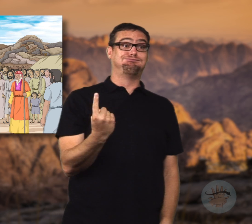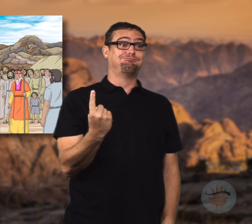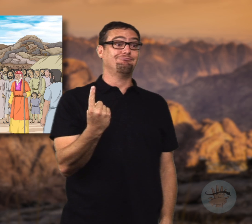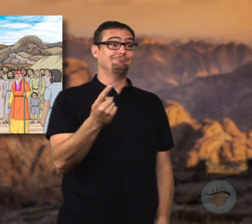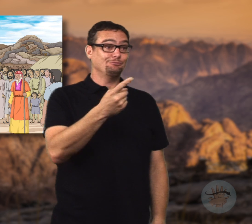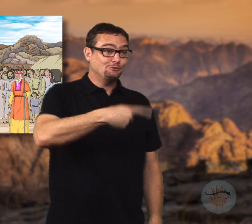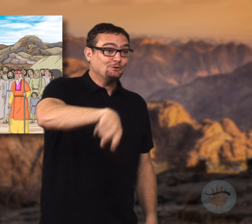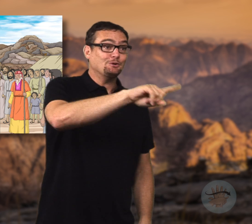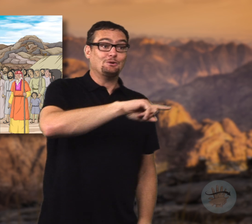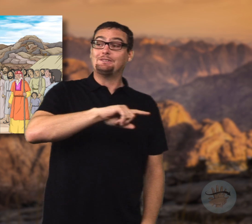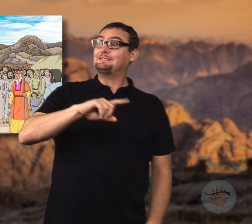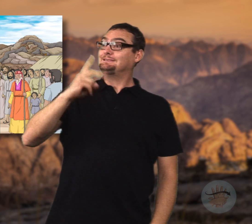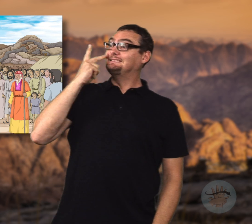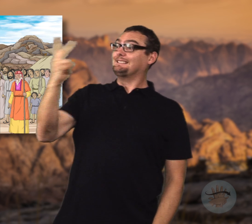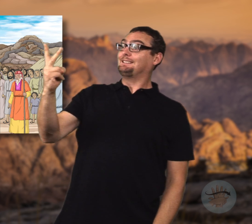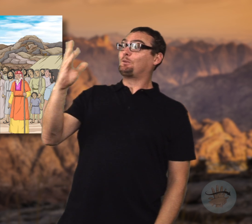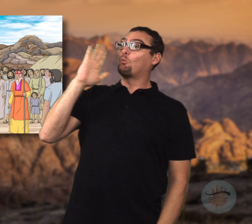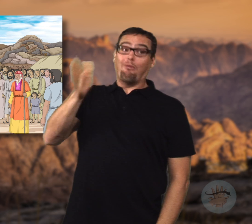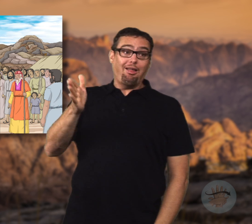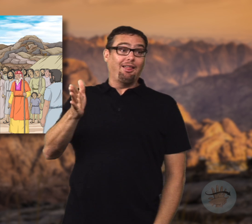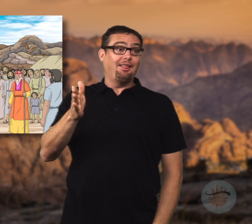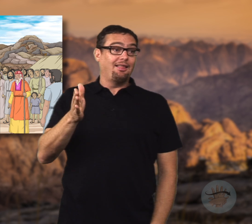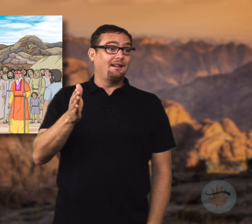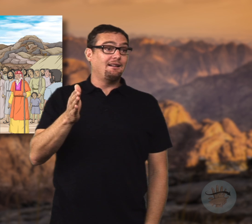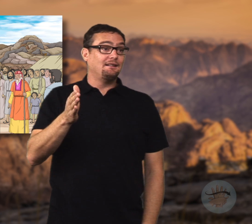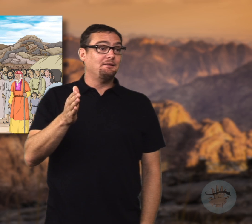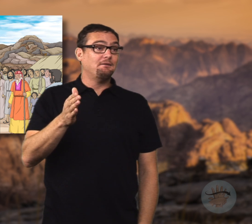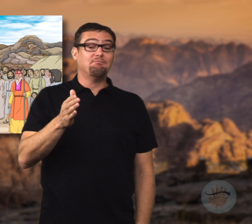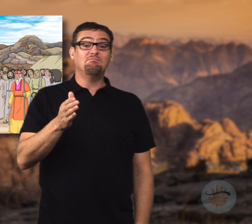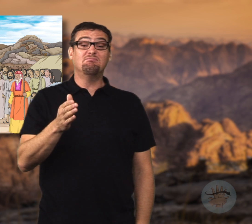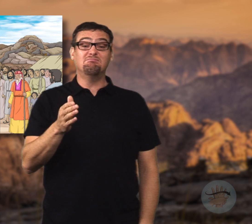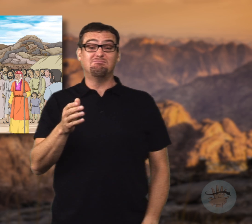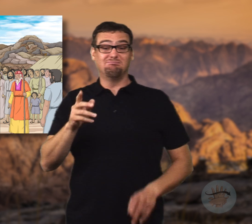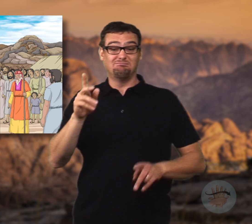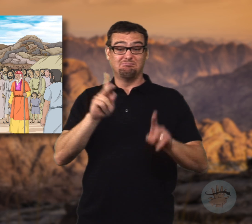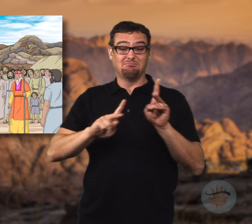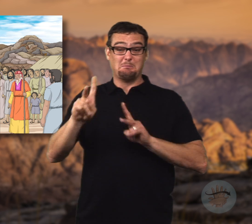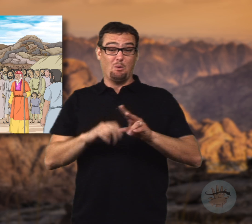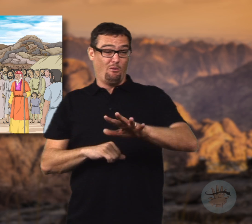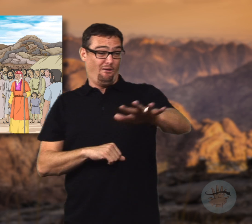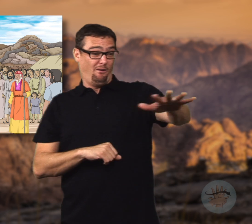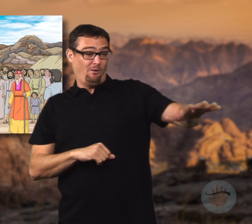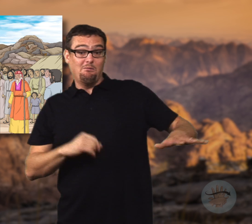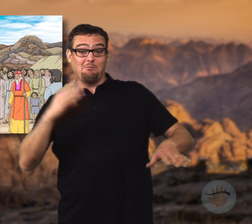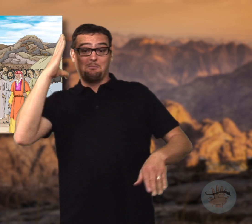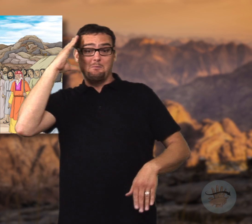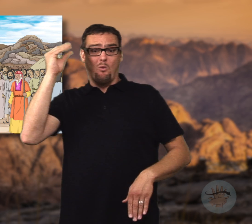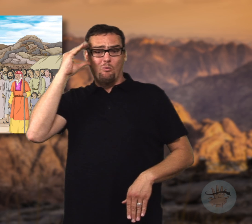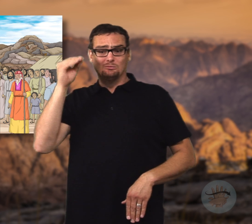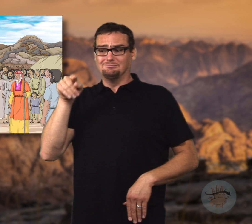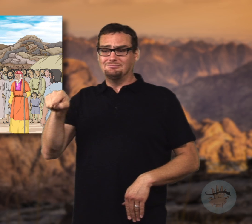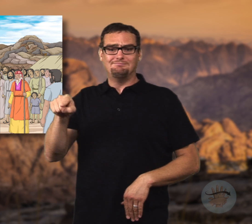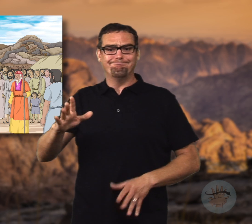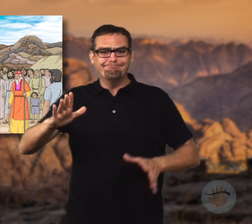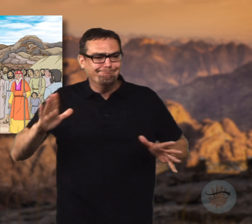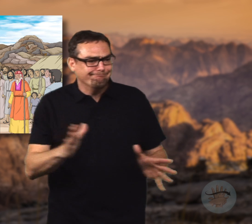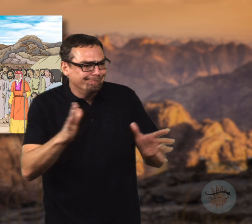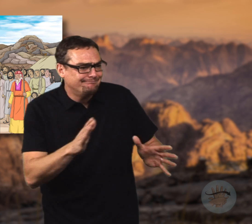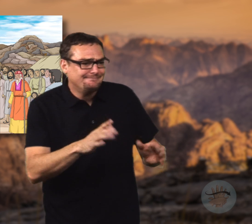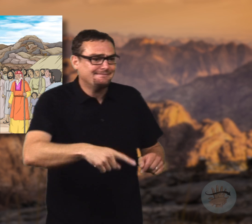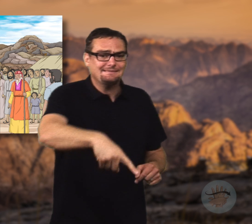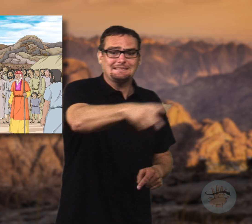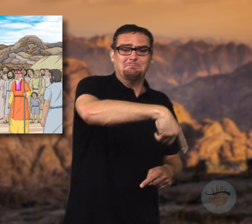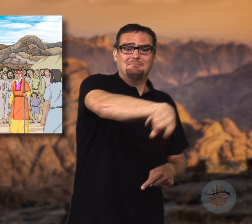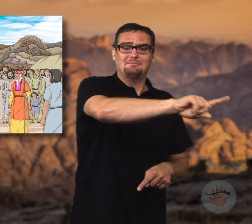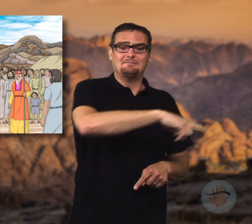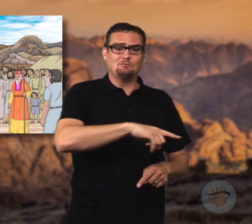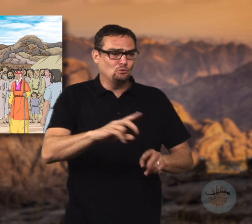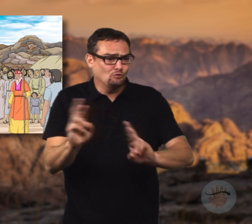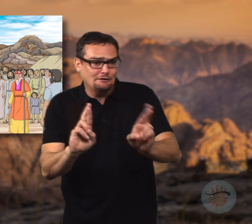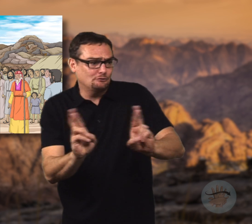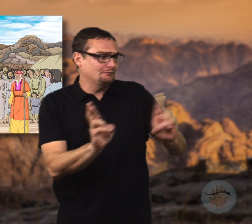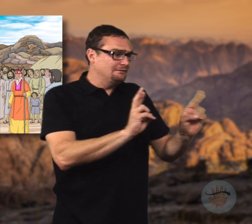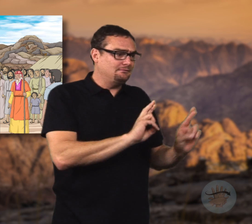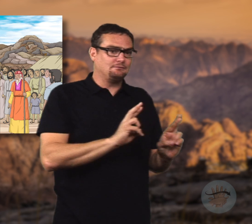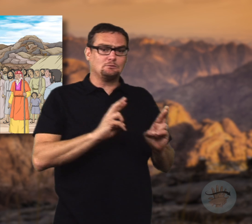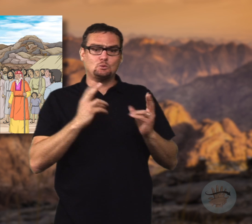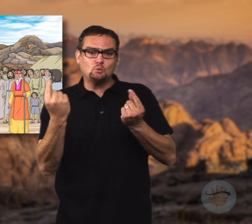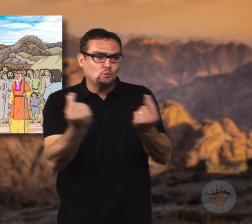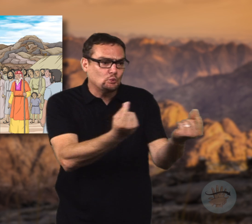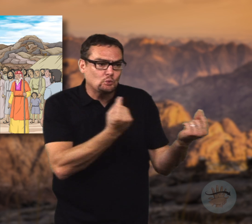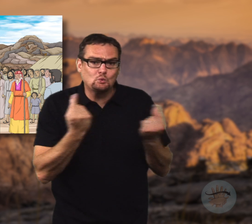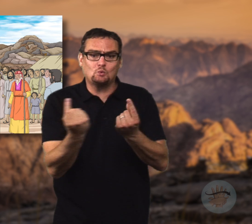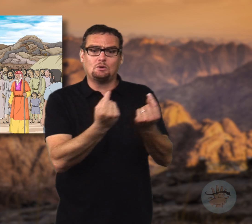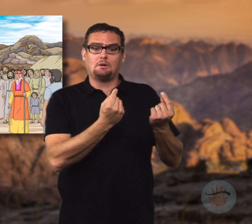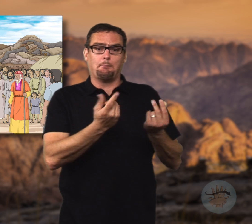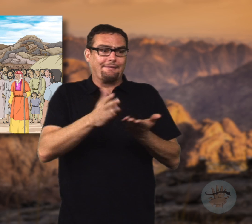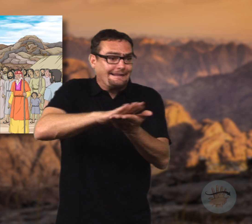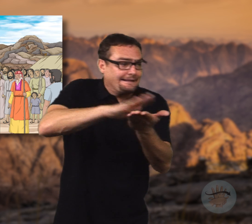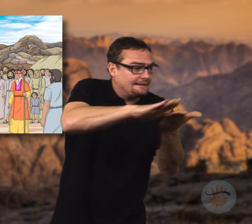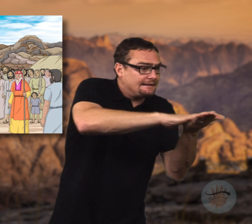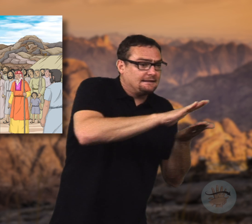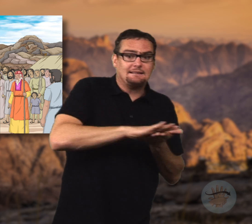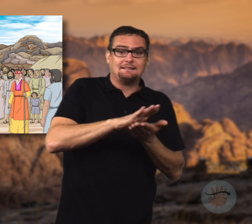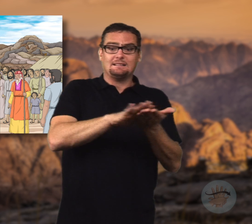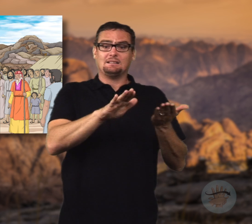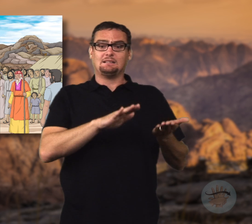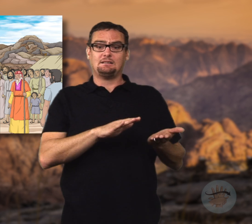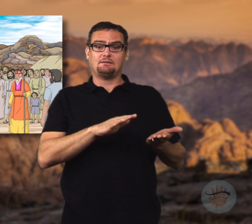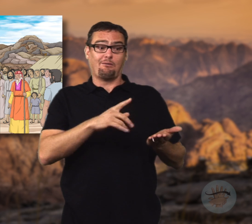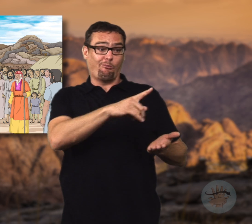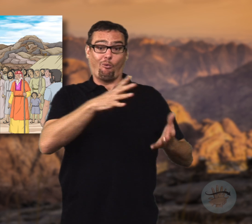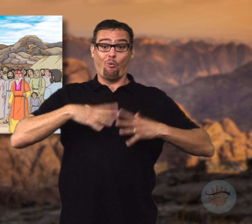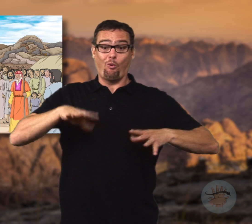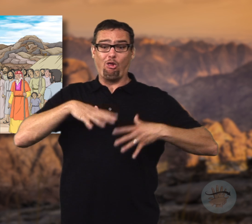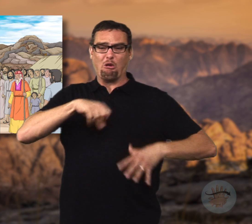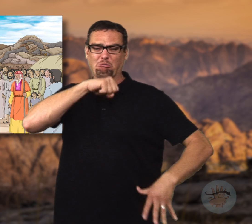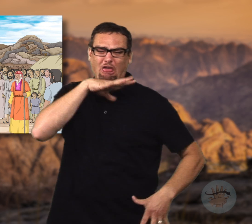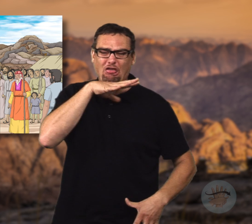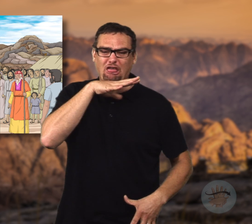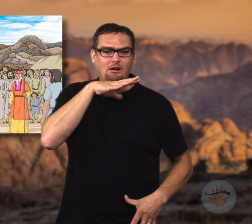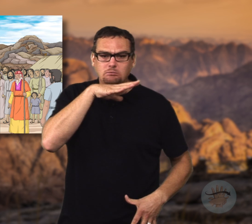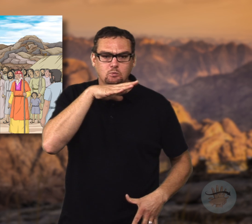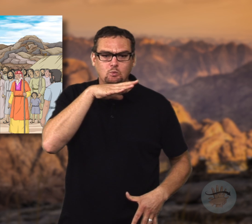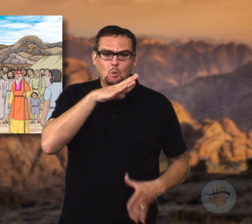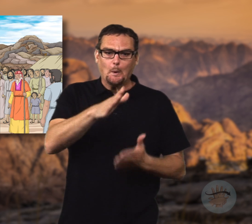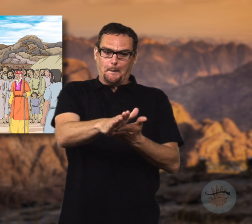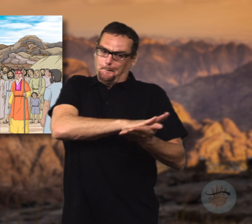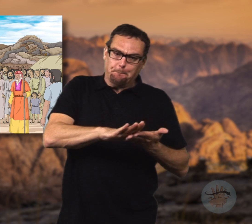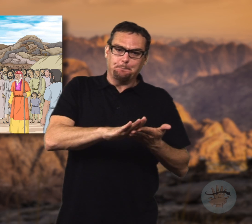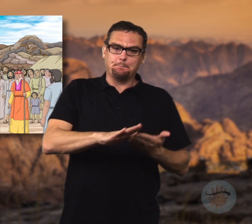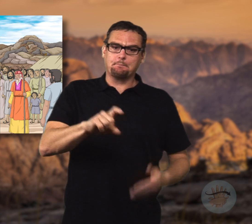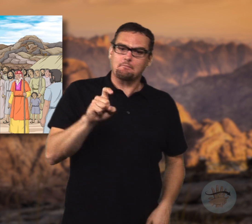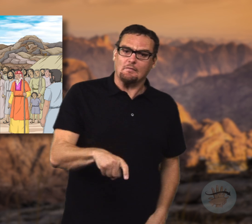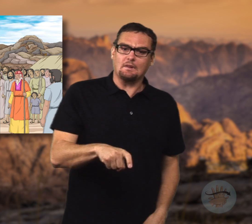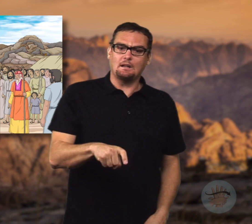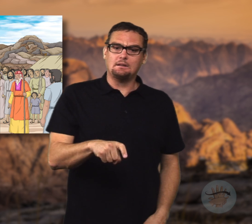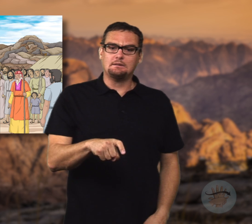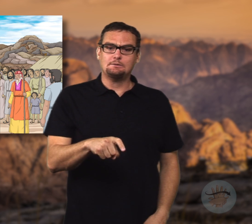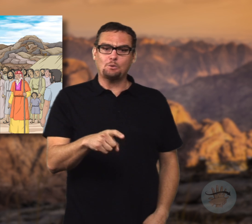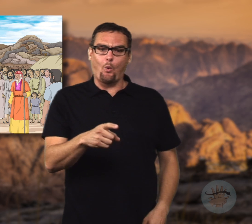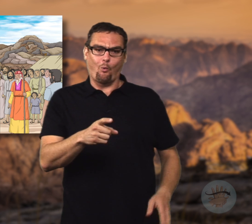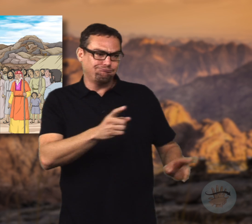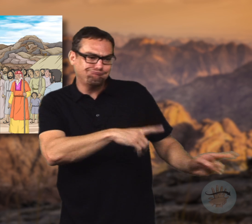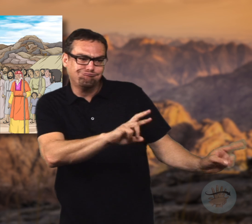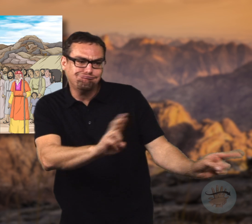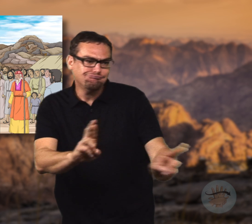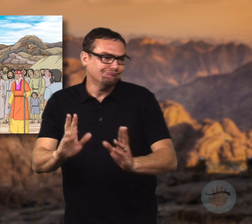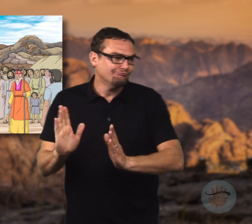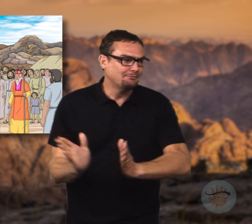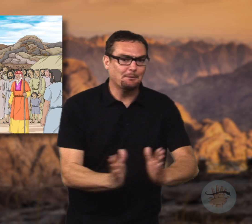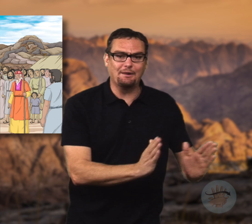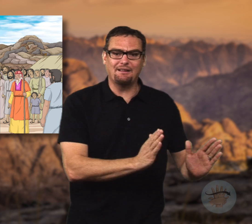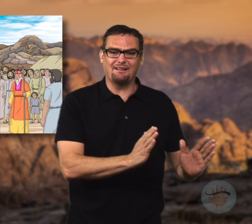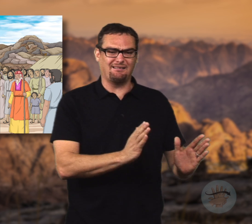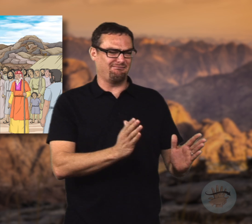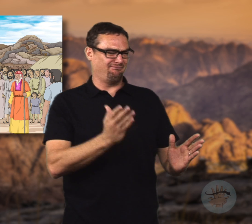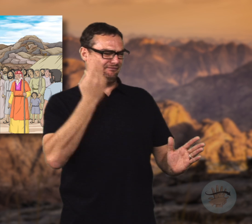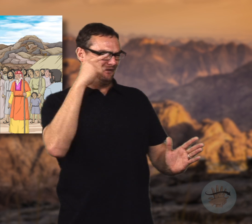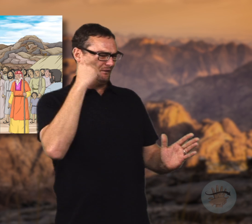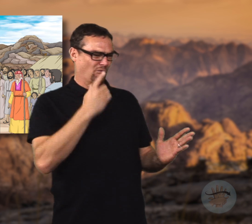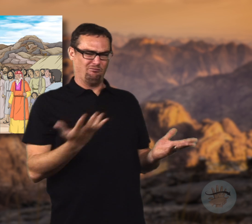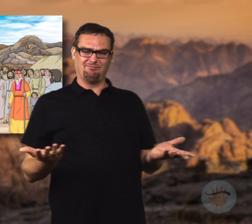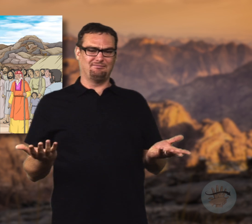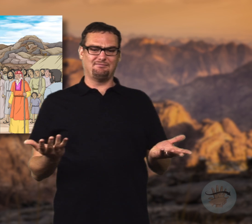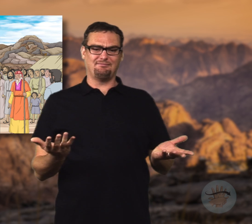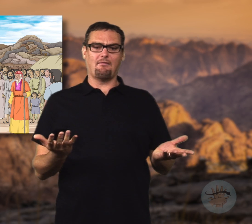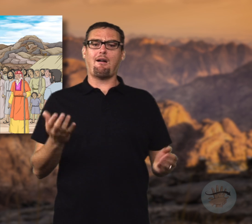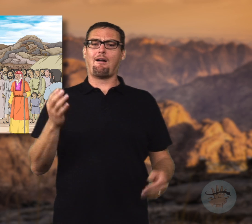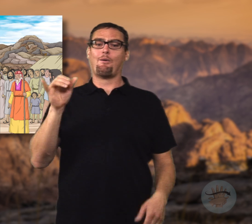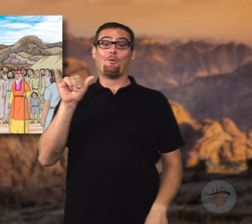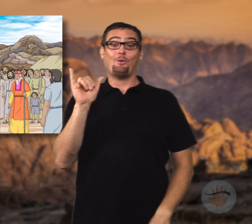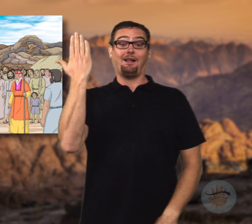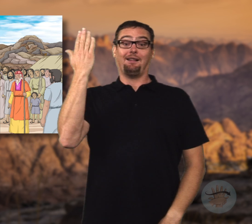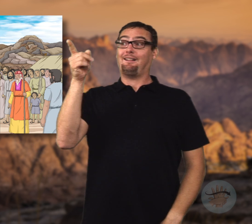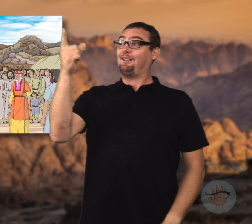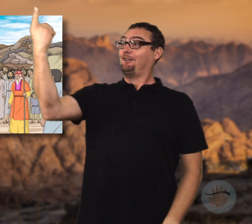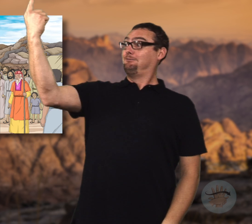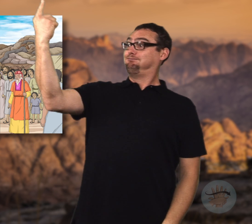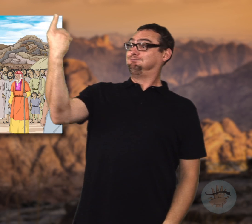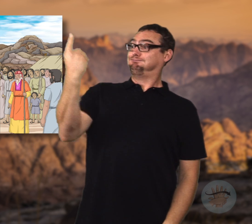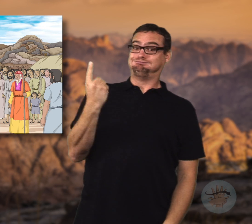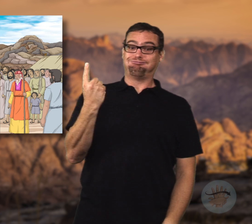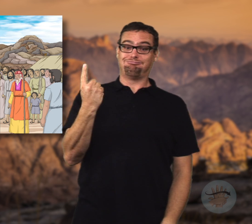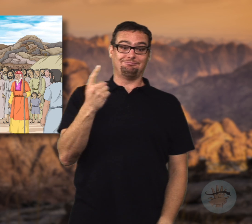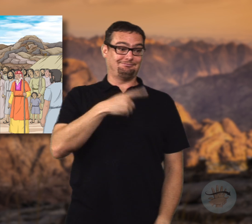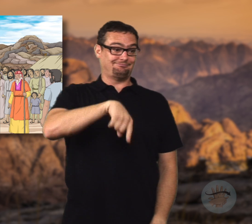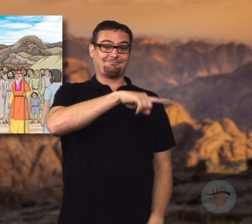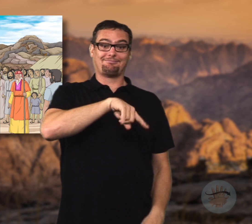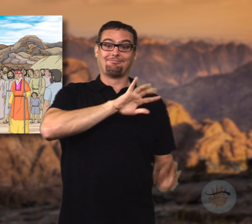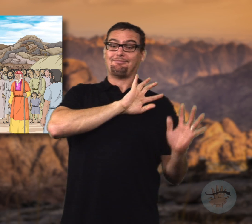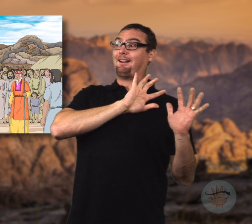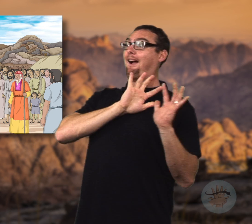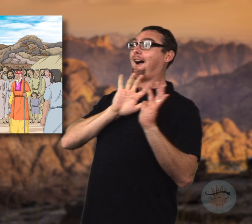“Be prepared for the third day,” he said to the people.